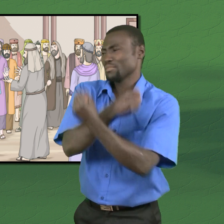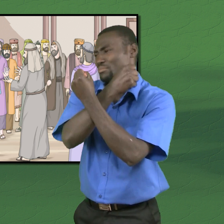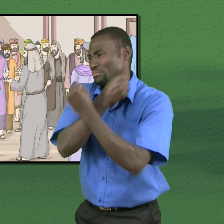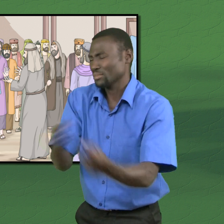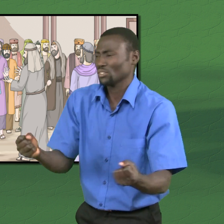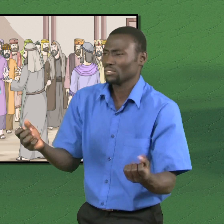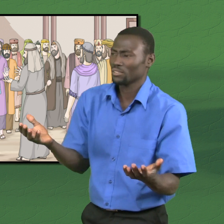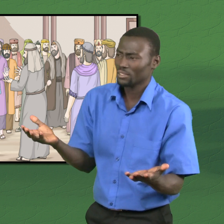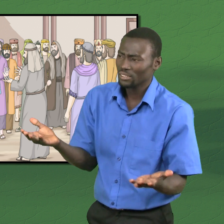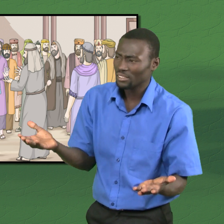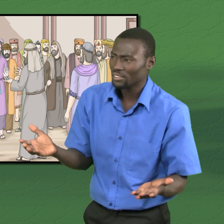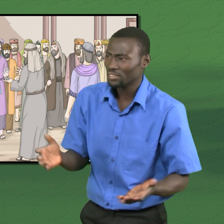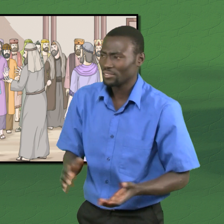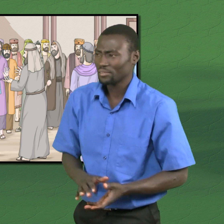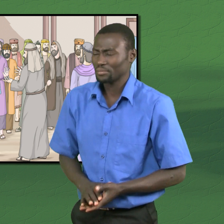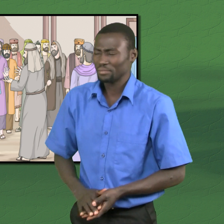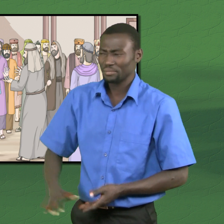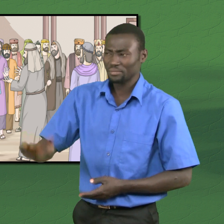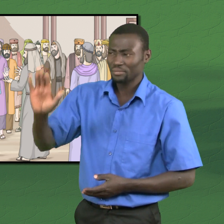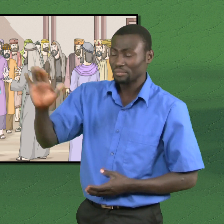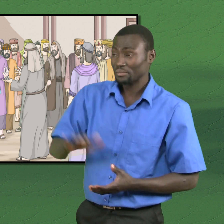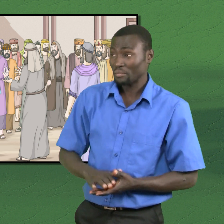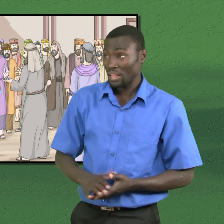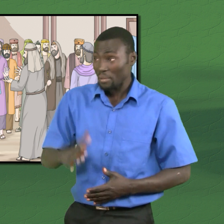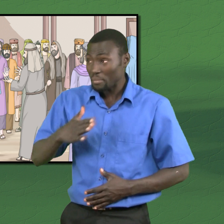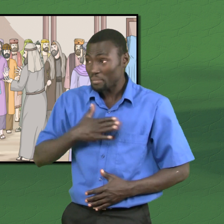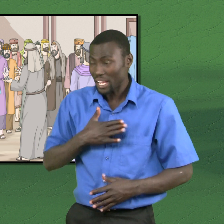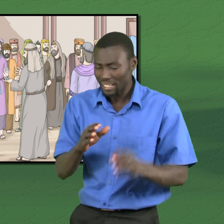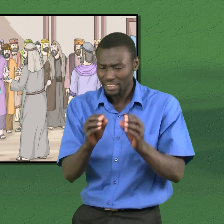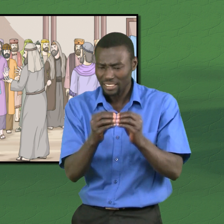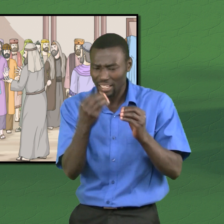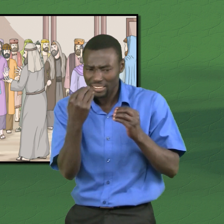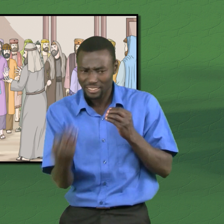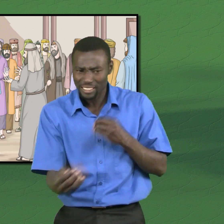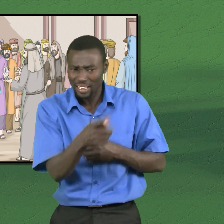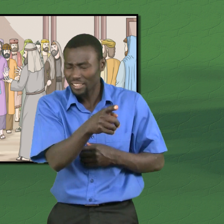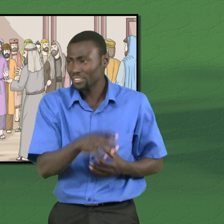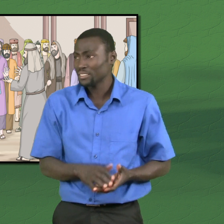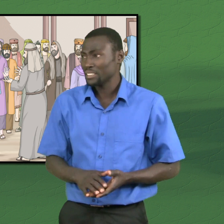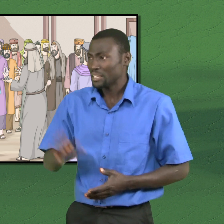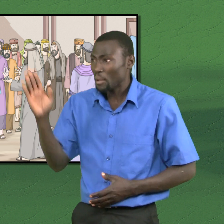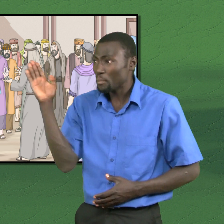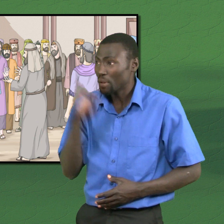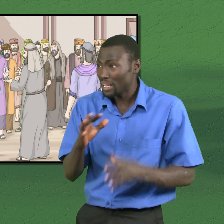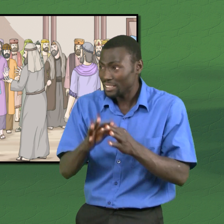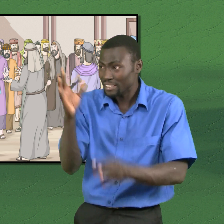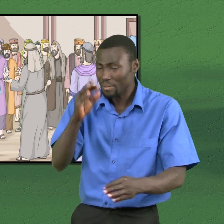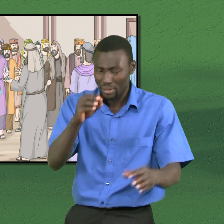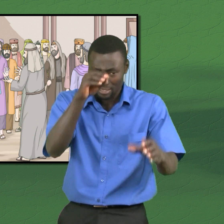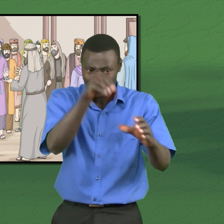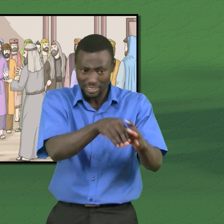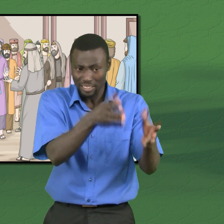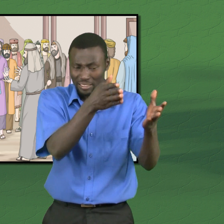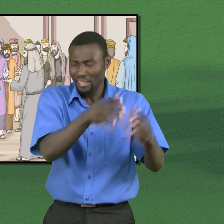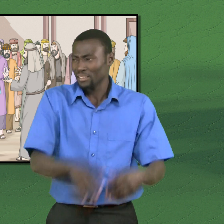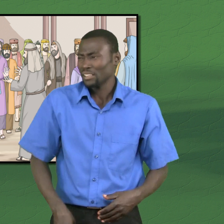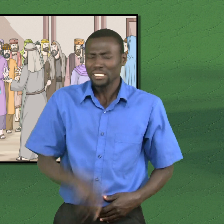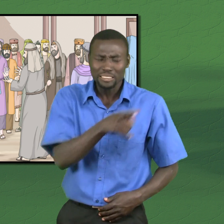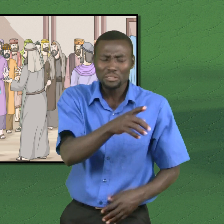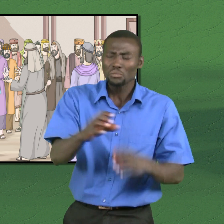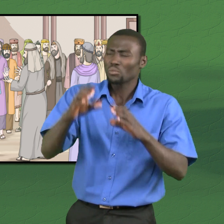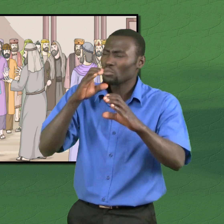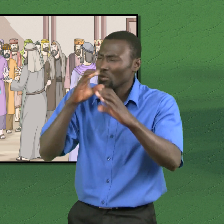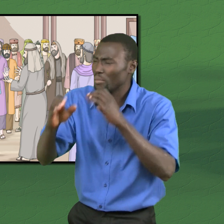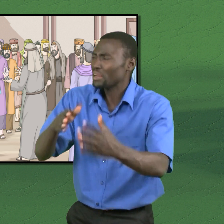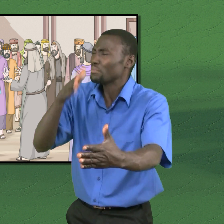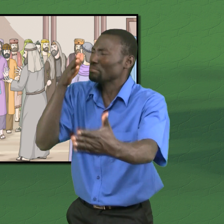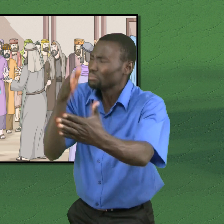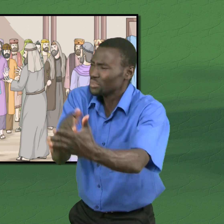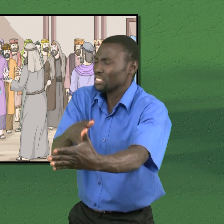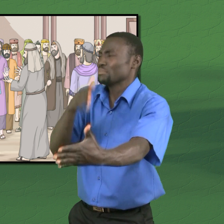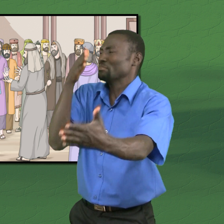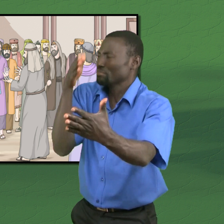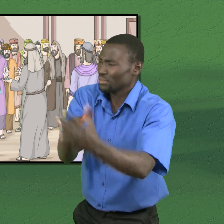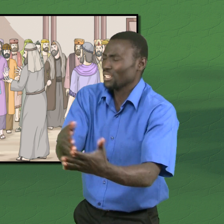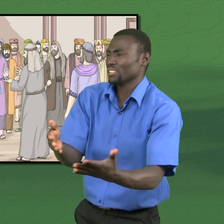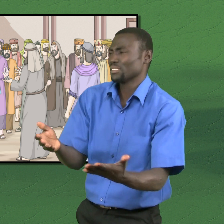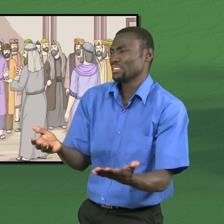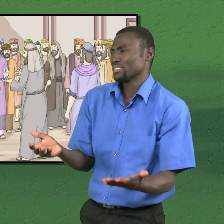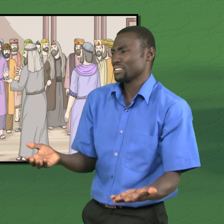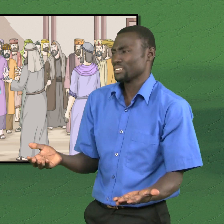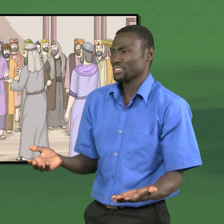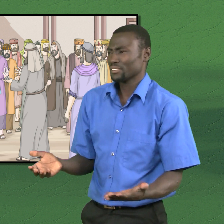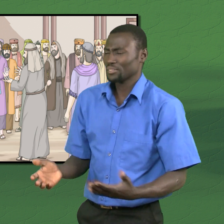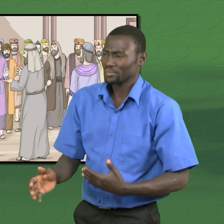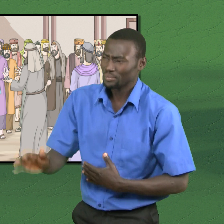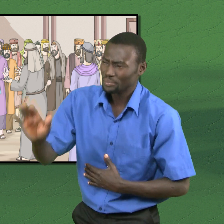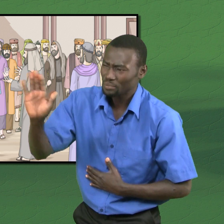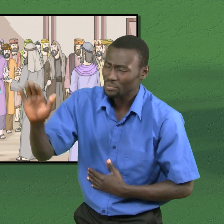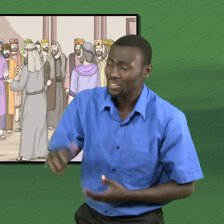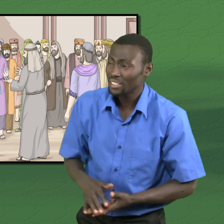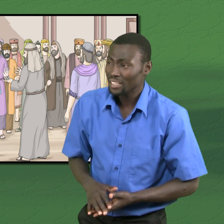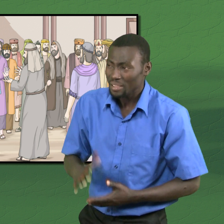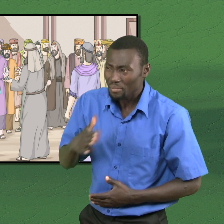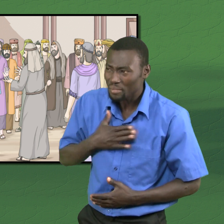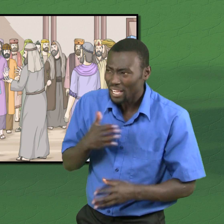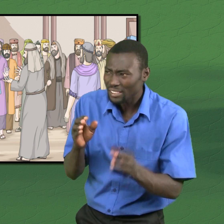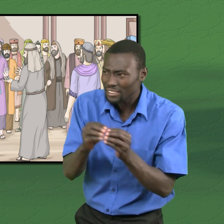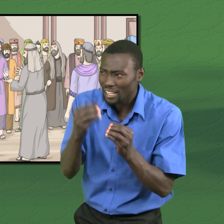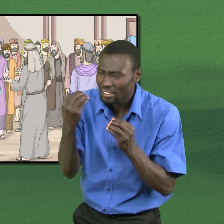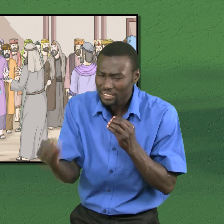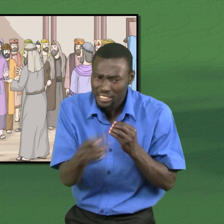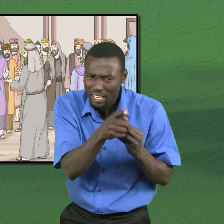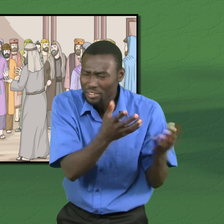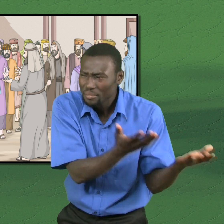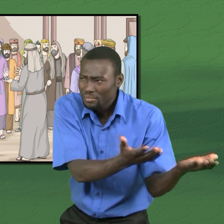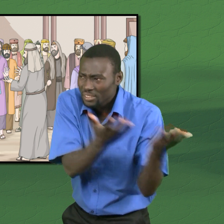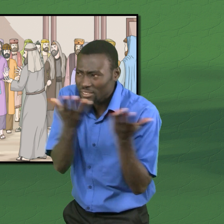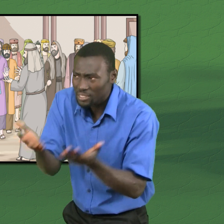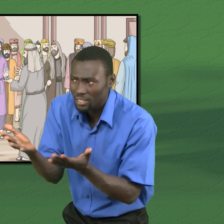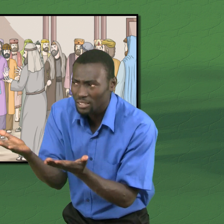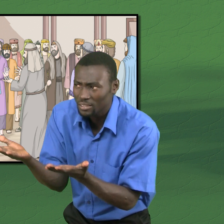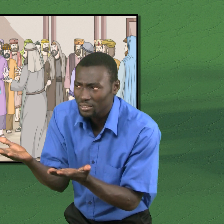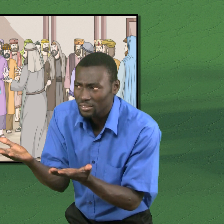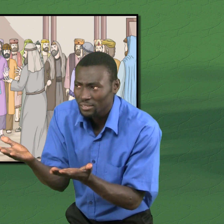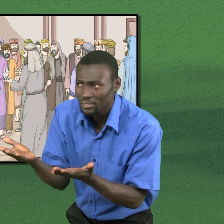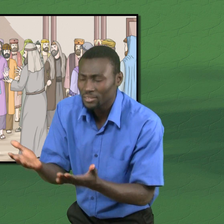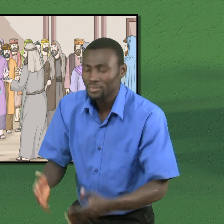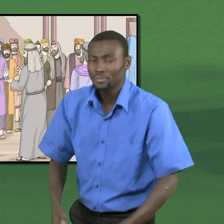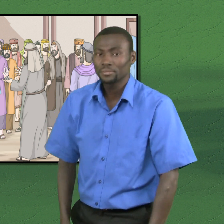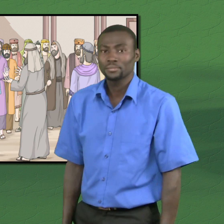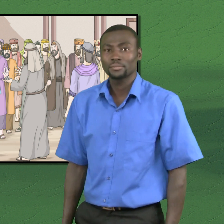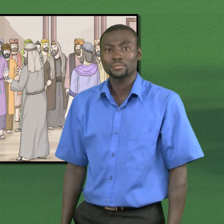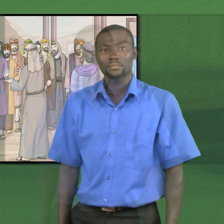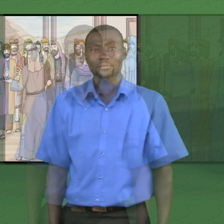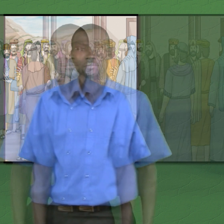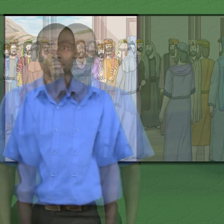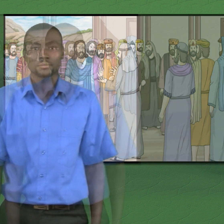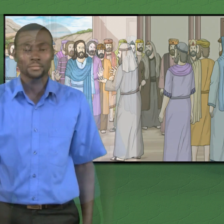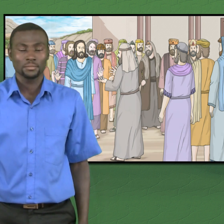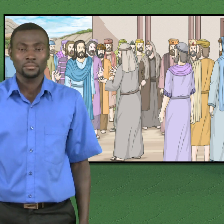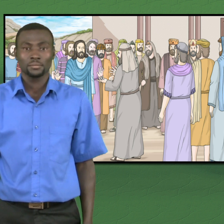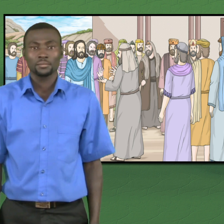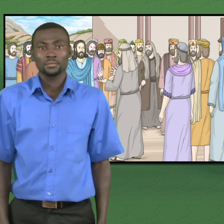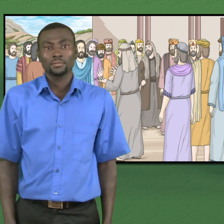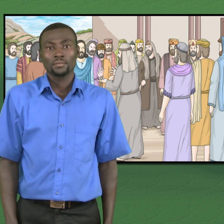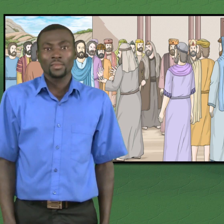I asked Your disciples to drive it out, but they were unable.”